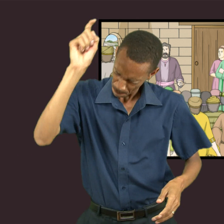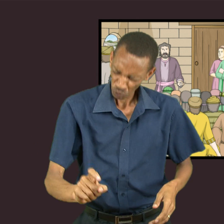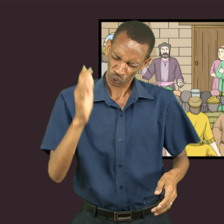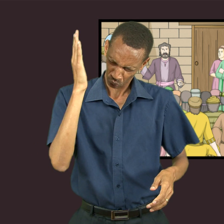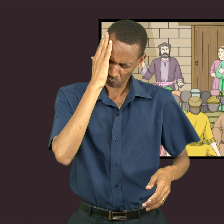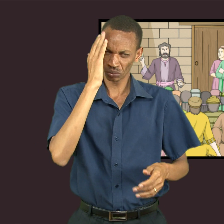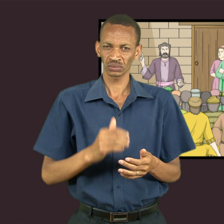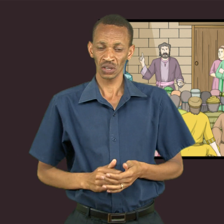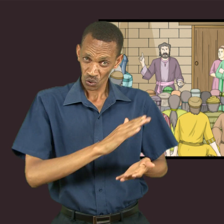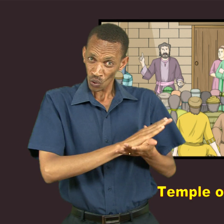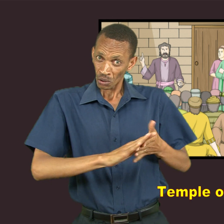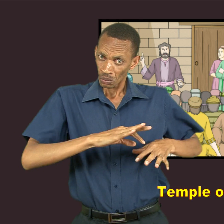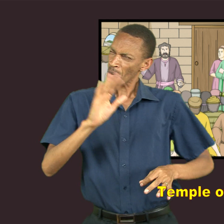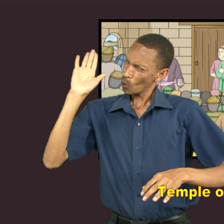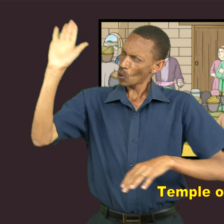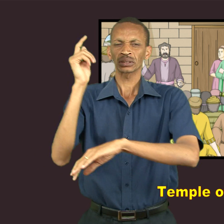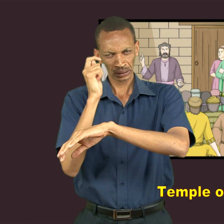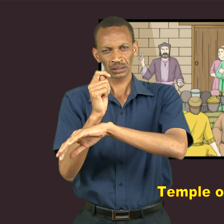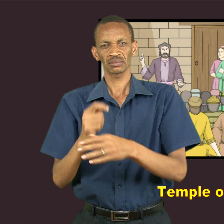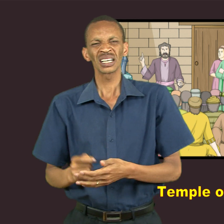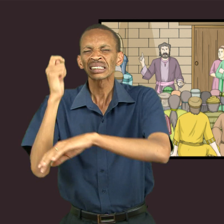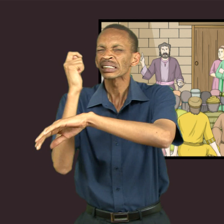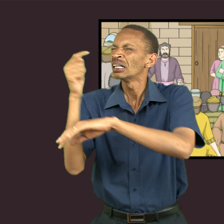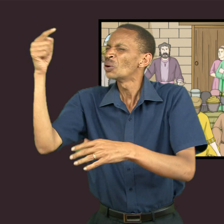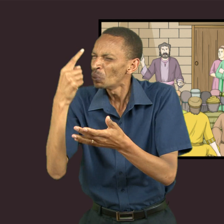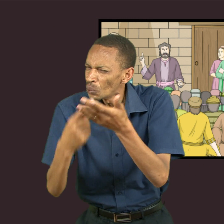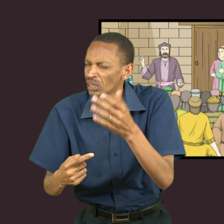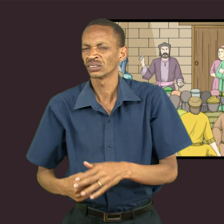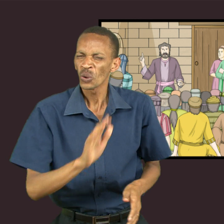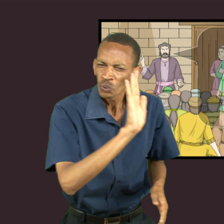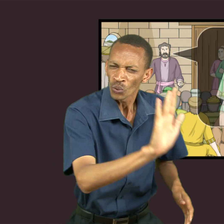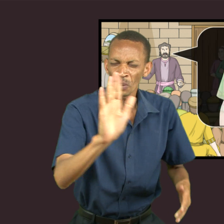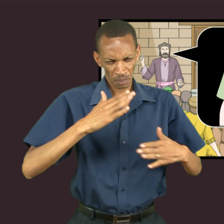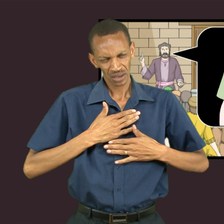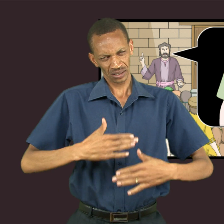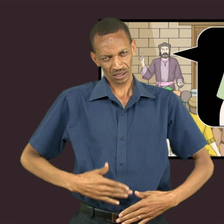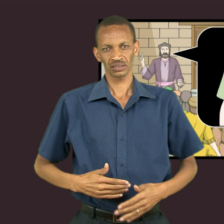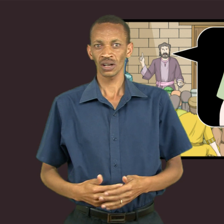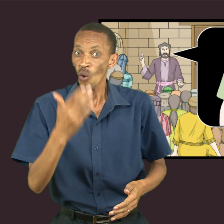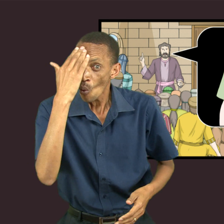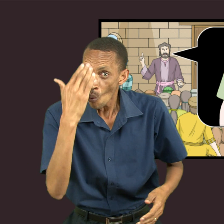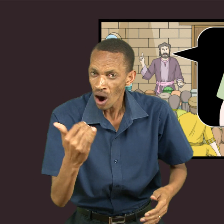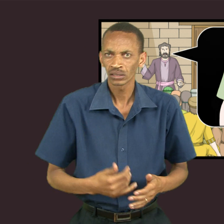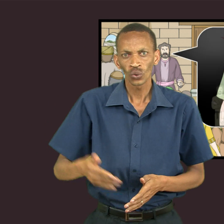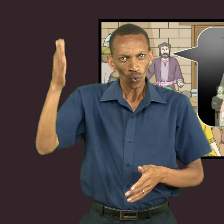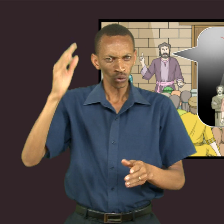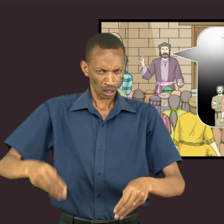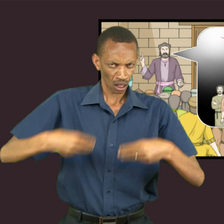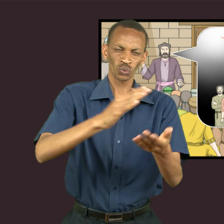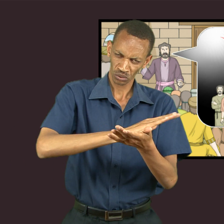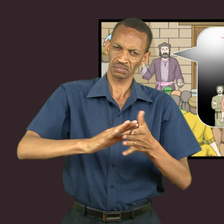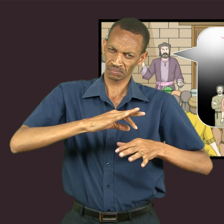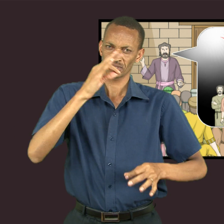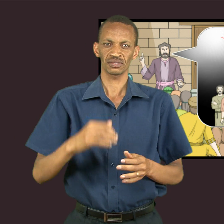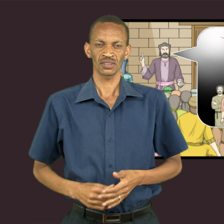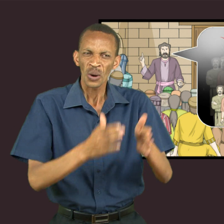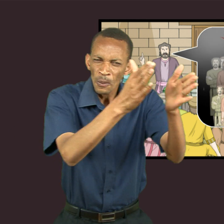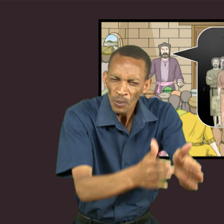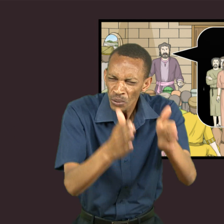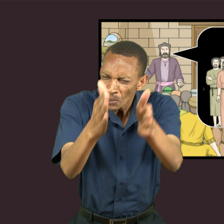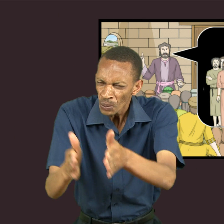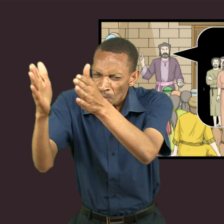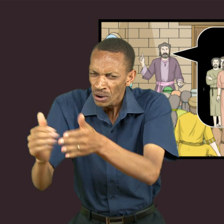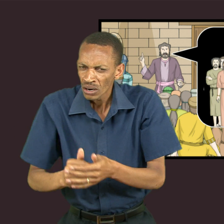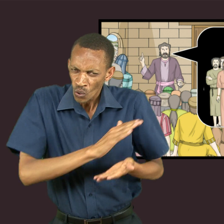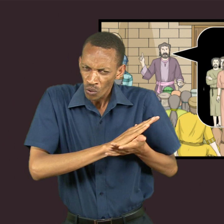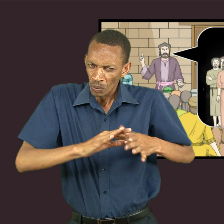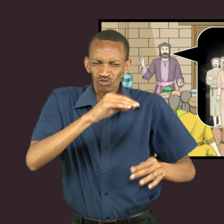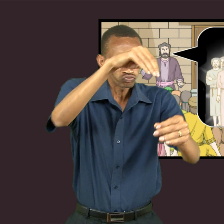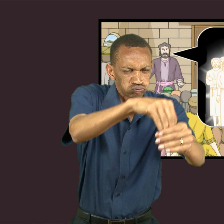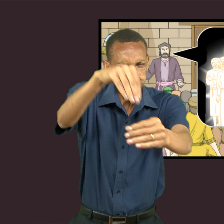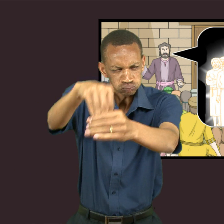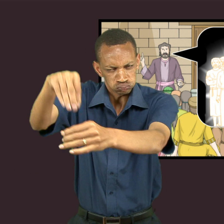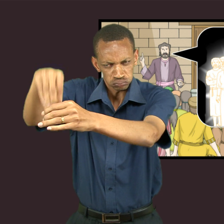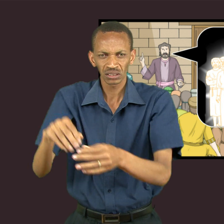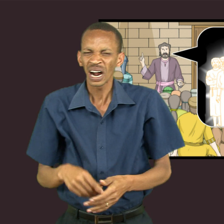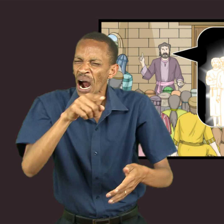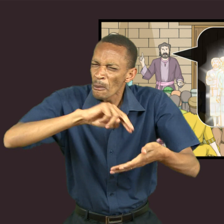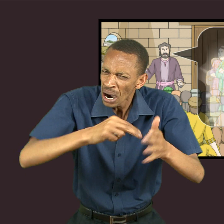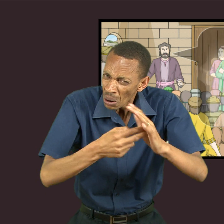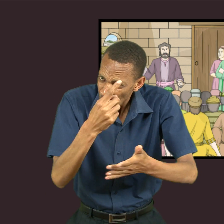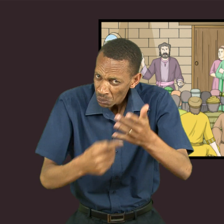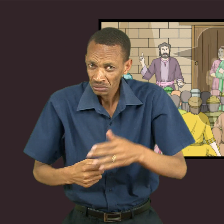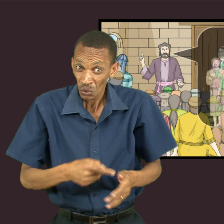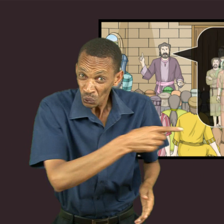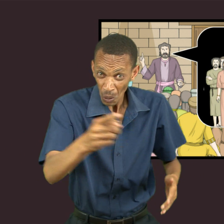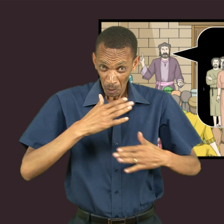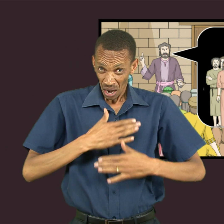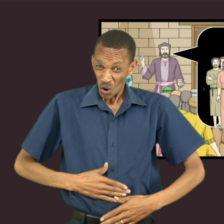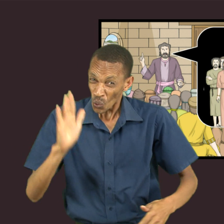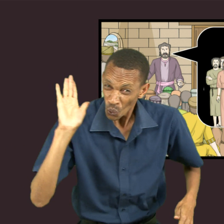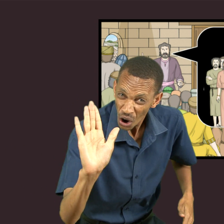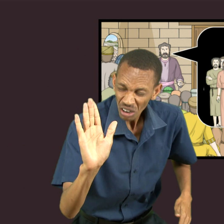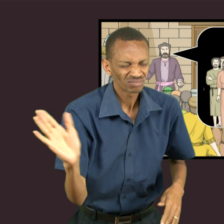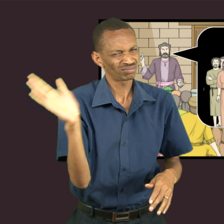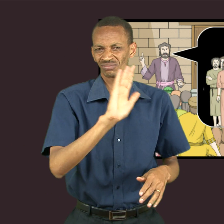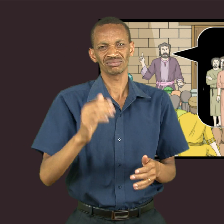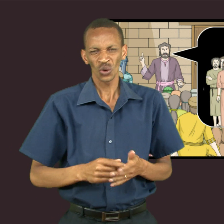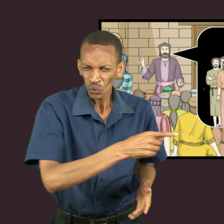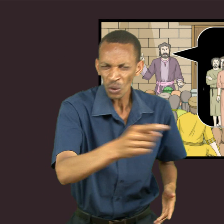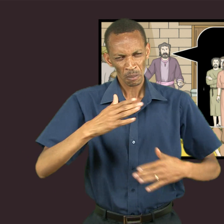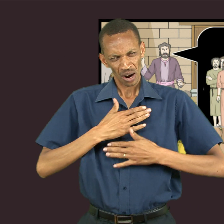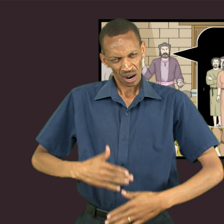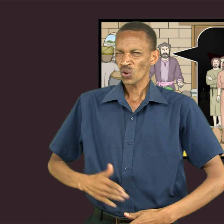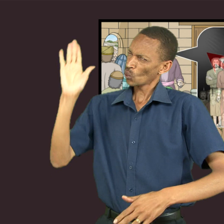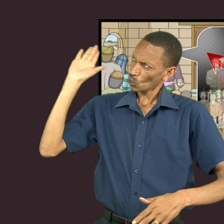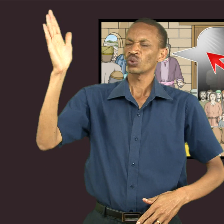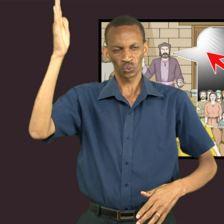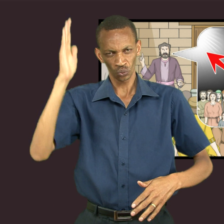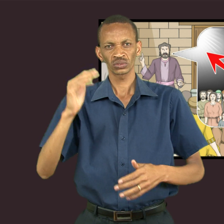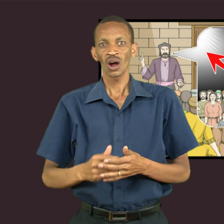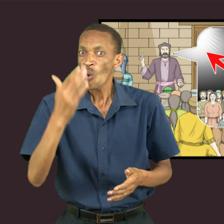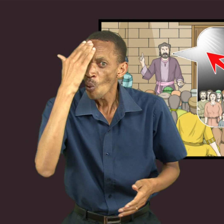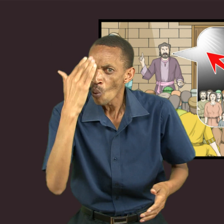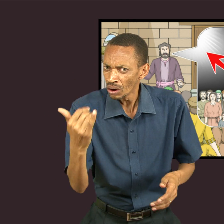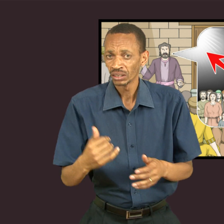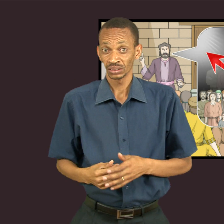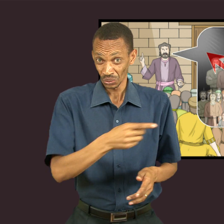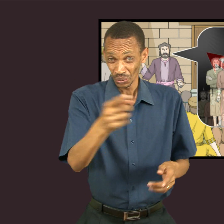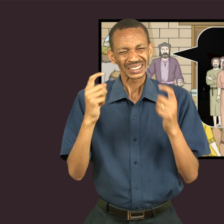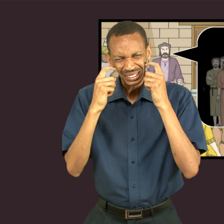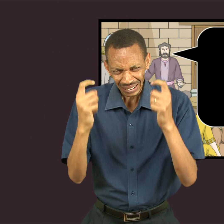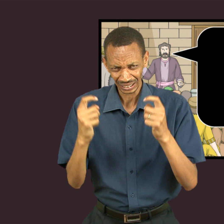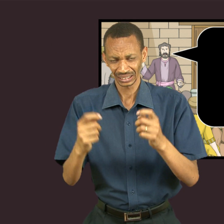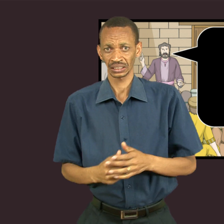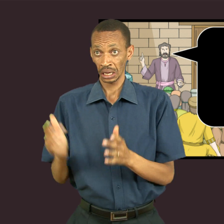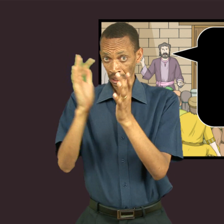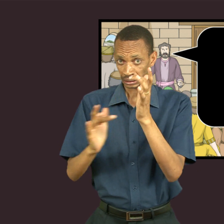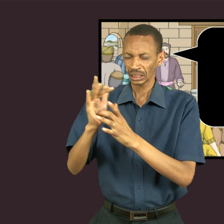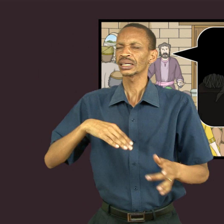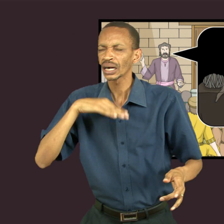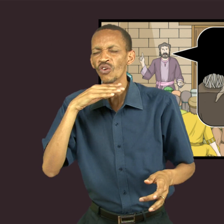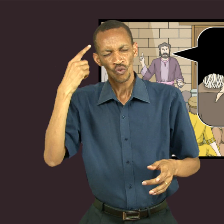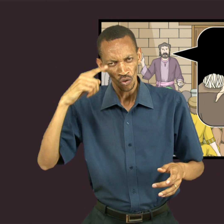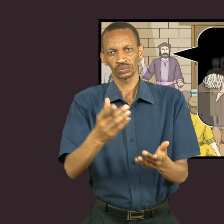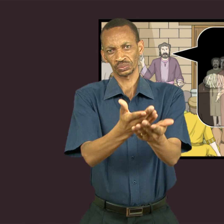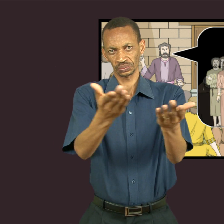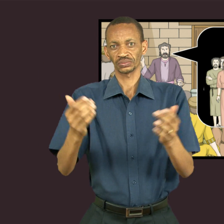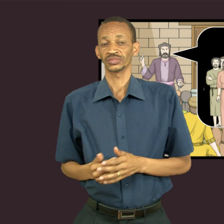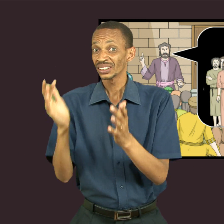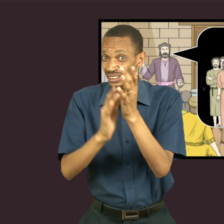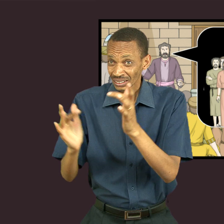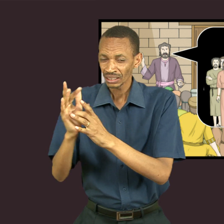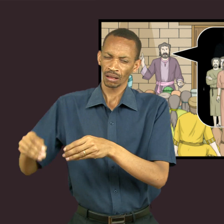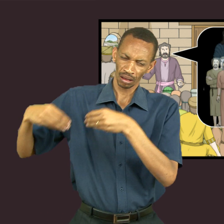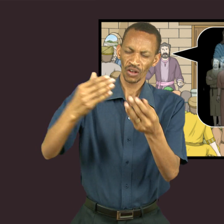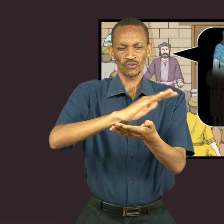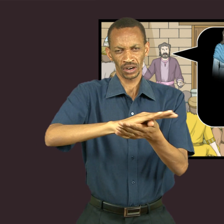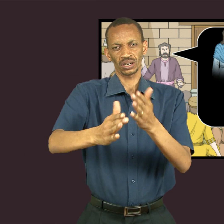Do you not know that your body is a temple of the Holy Spirit who is in you, whom you have received from God?